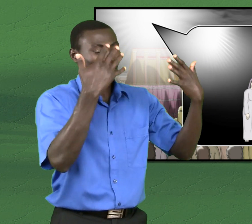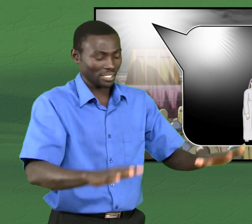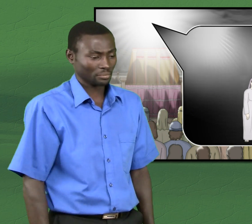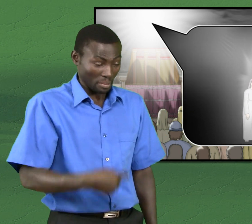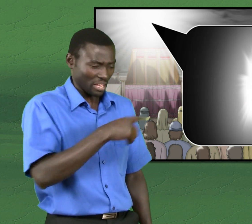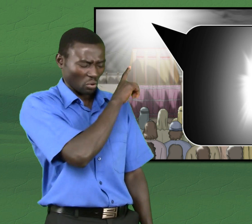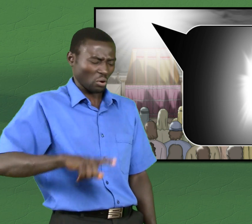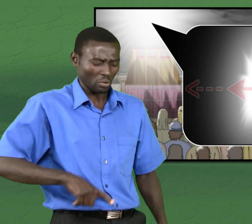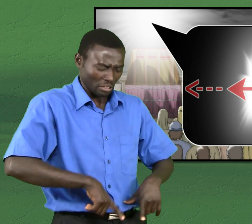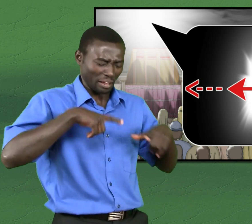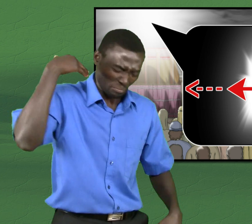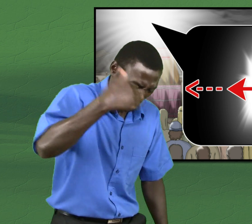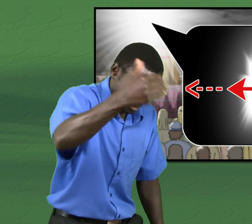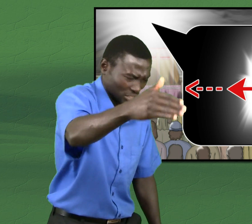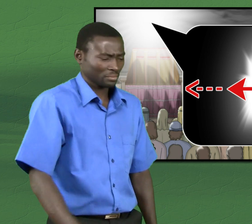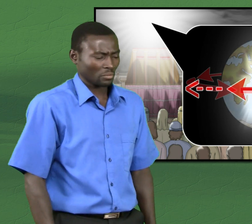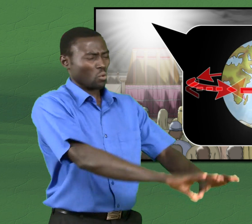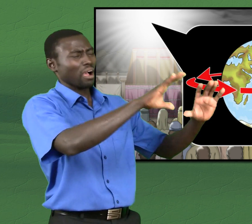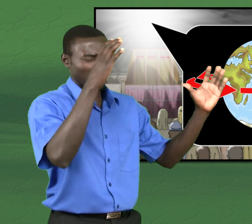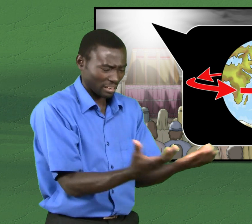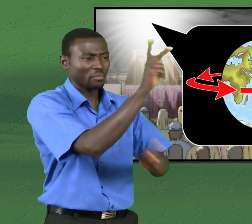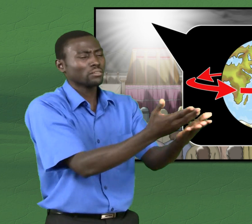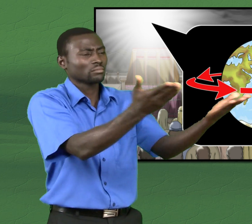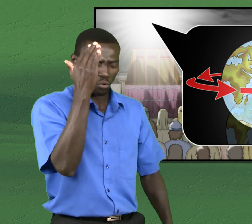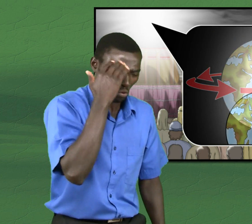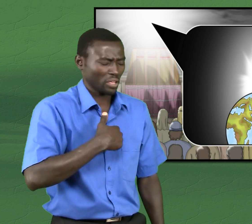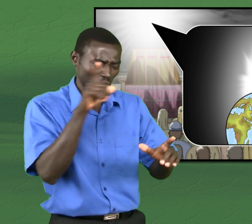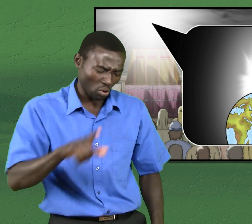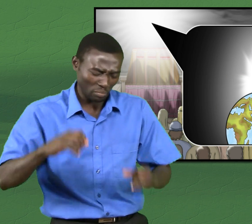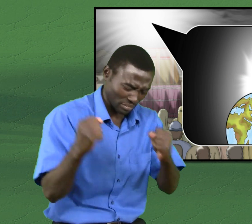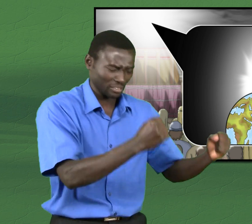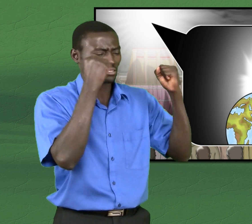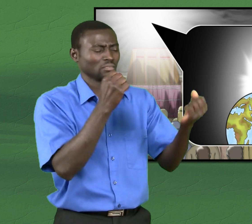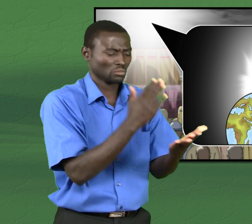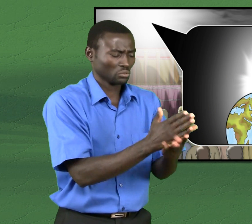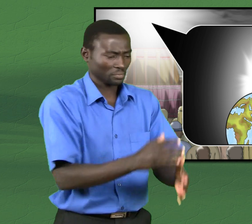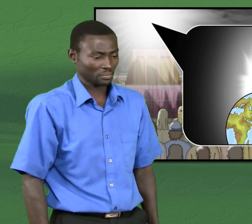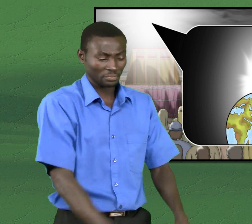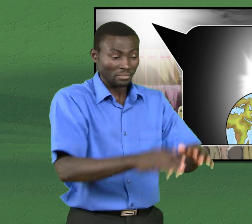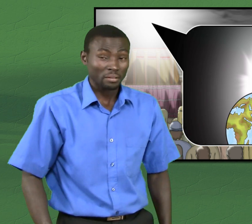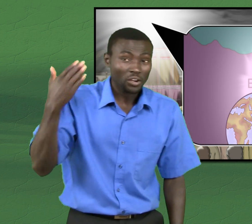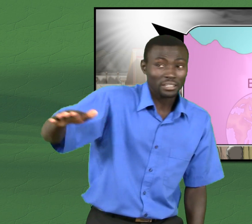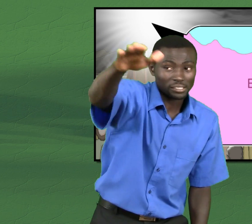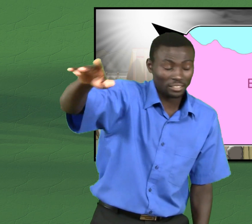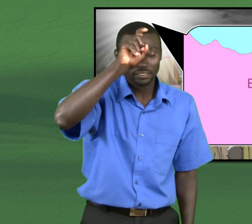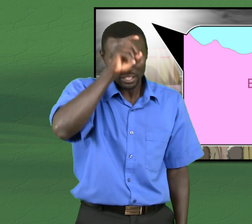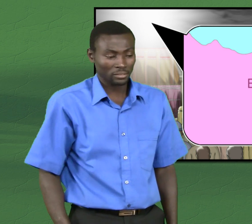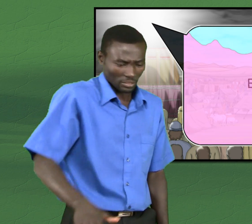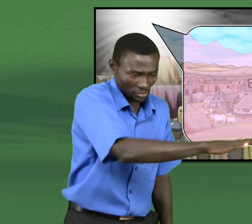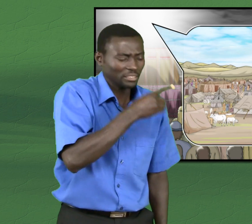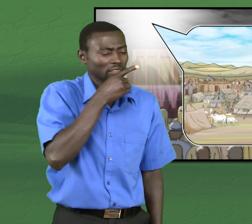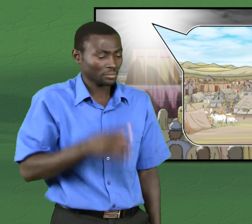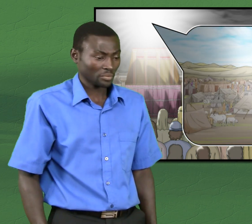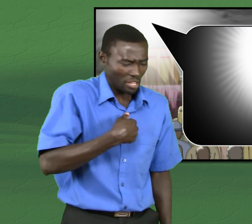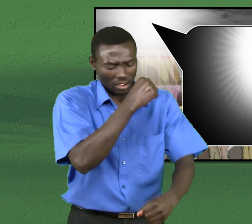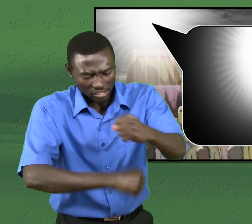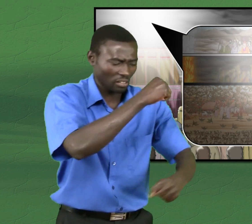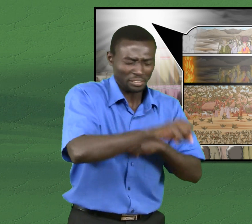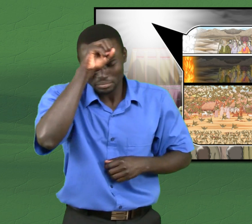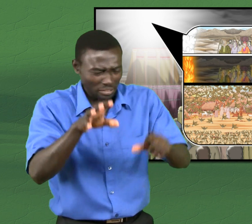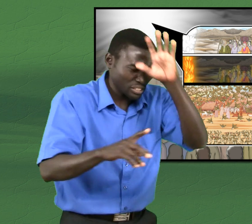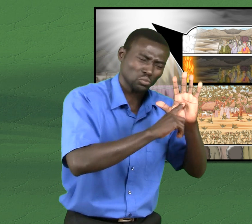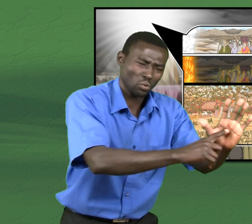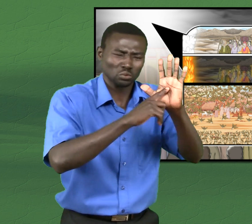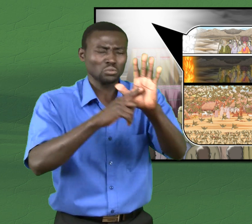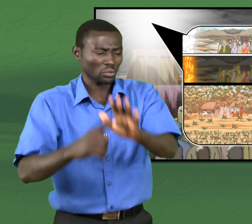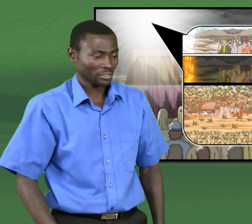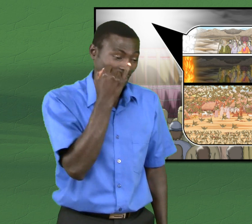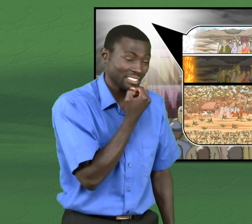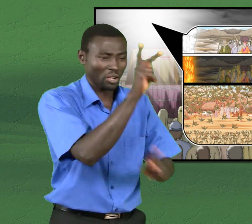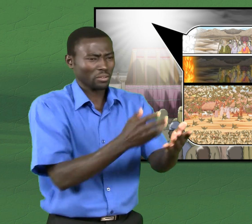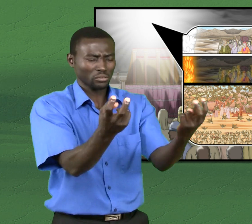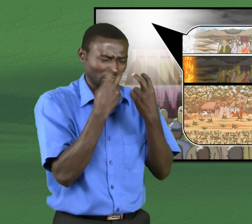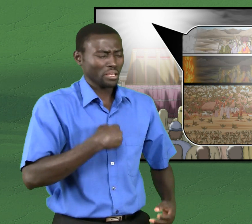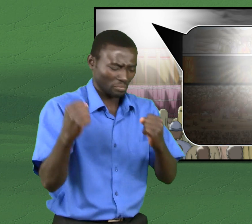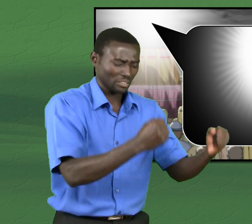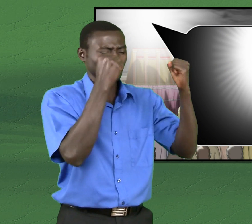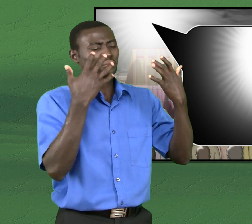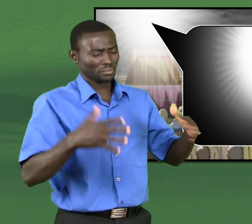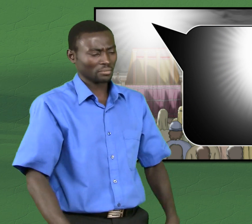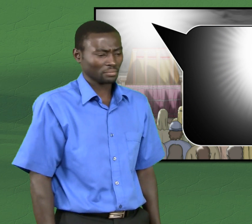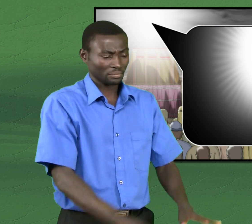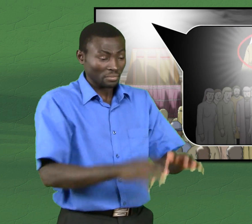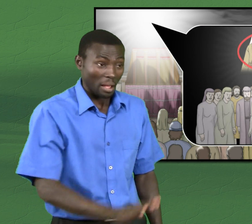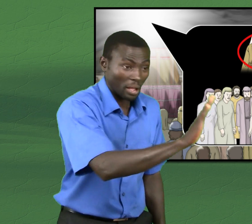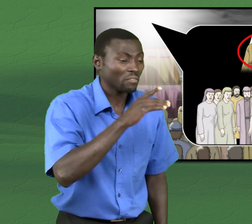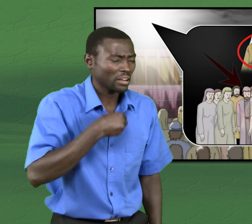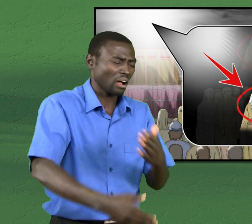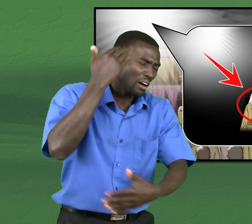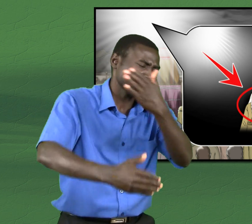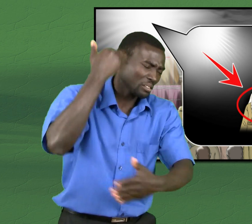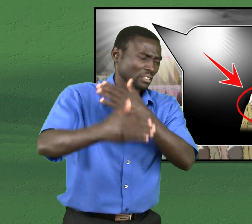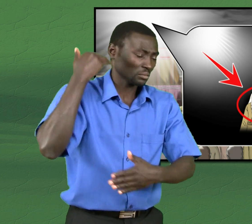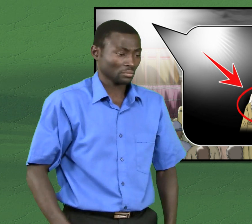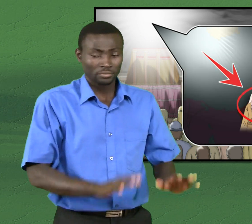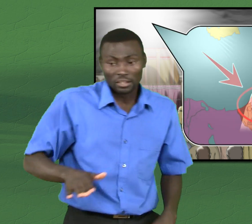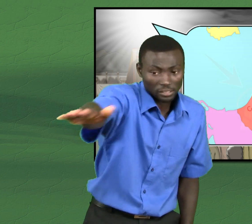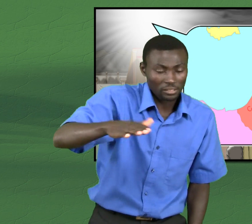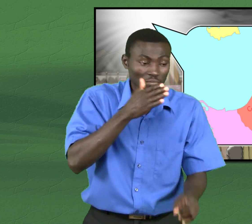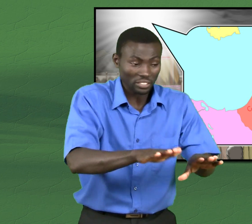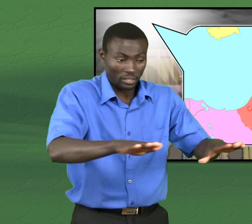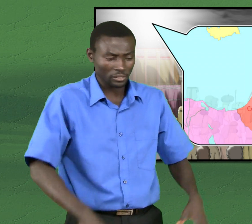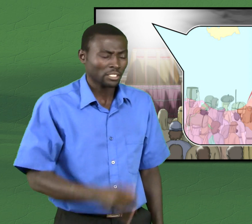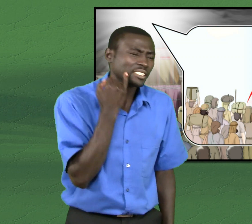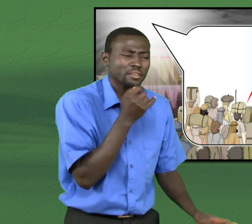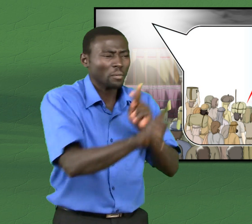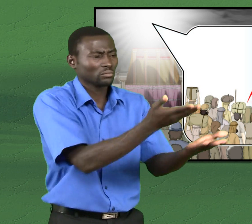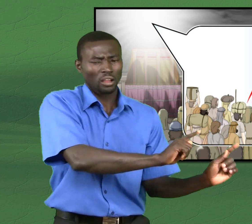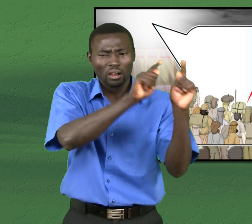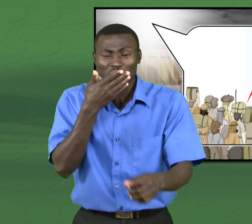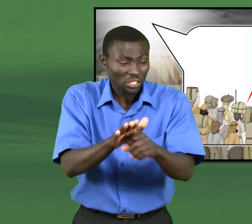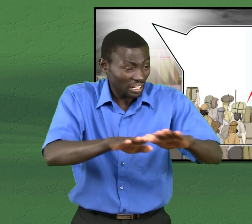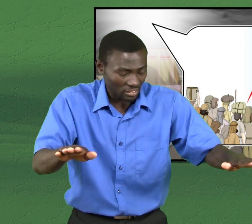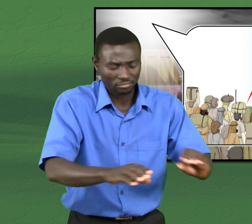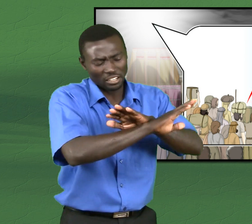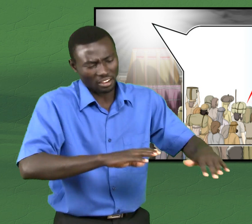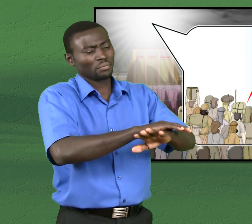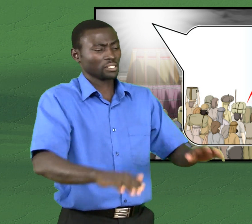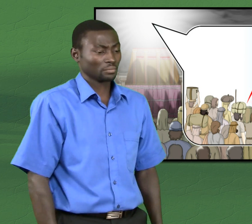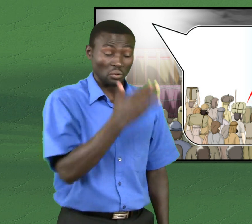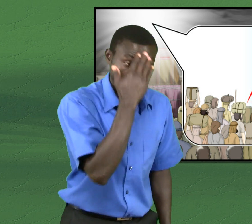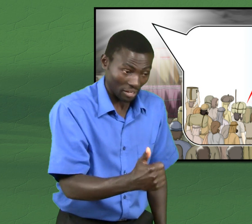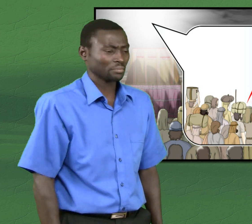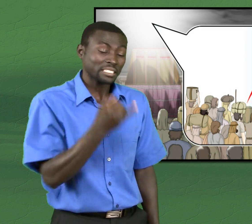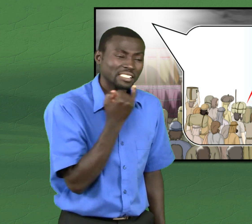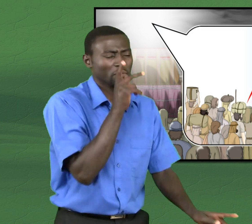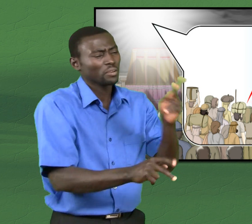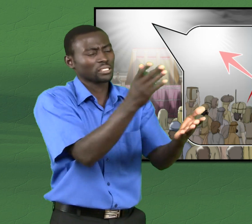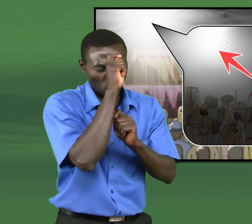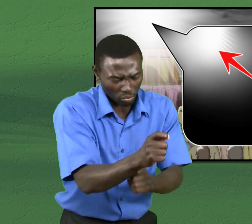“Yet as surely as I live and as surely as the whole earth is filled with the glory of the LORD, not one of the men who have seen My glory and the signs I performed in Egypt and in the wilderness—yet have tested Me and disobeyed Me these ten times— not one will ever see the land that I swore to give their fathers.